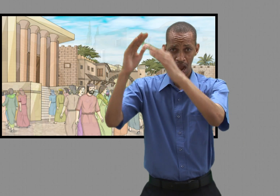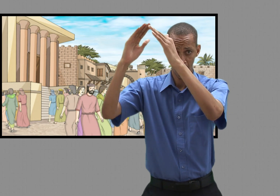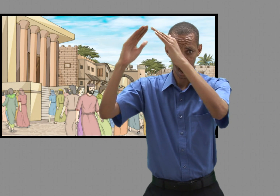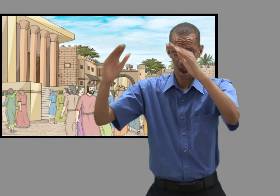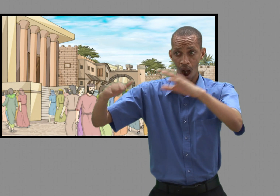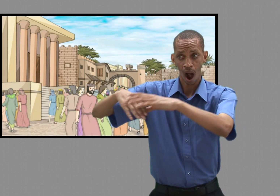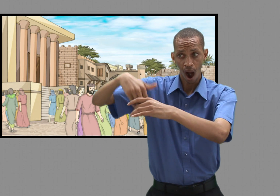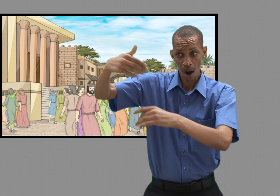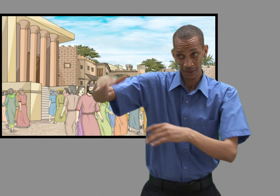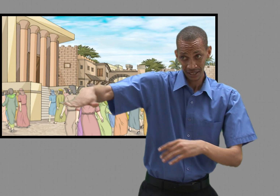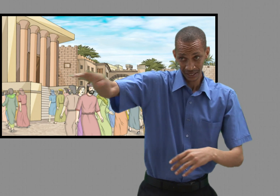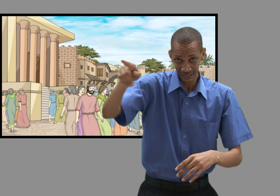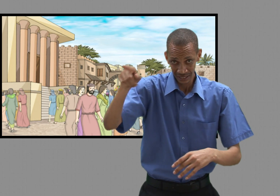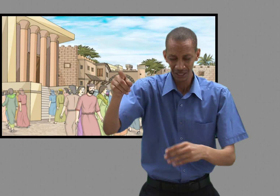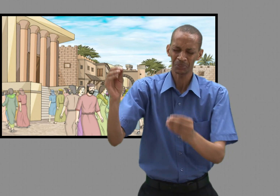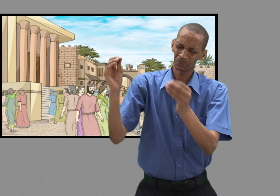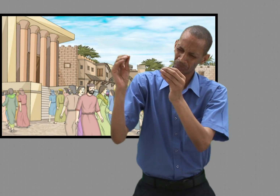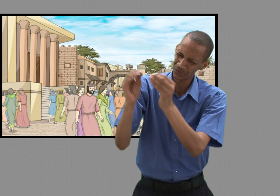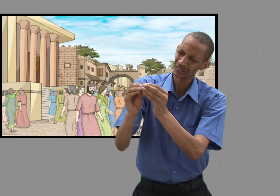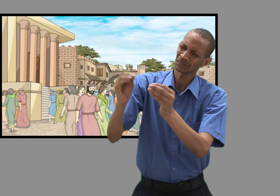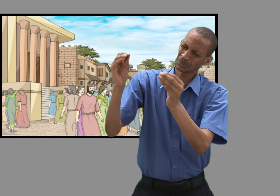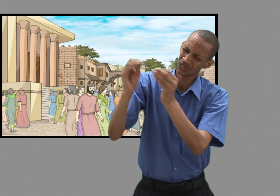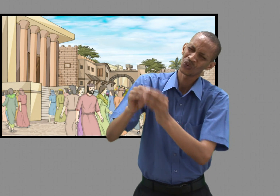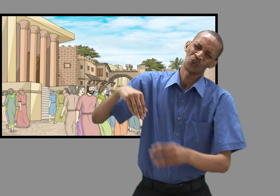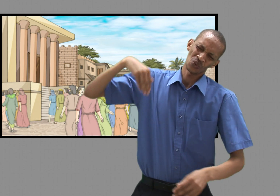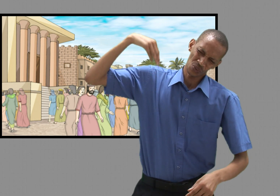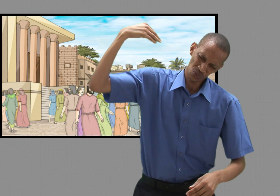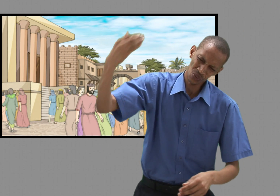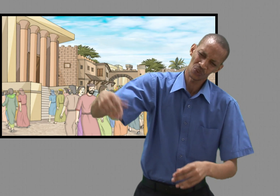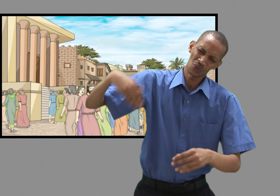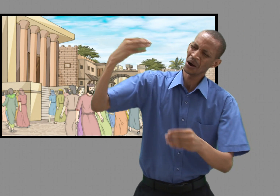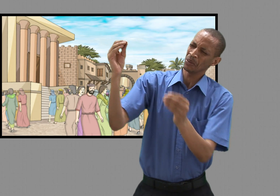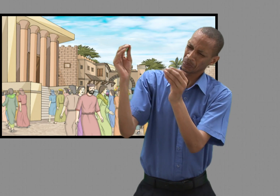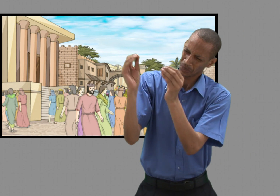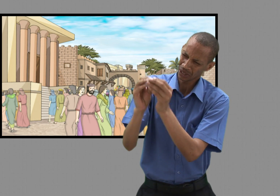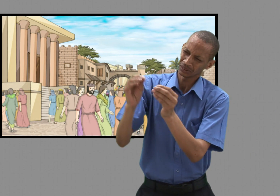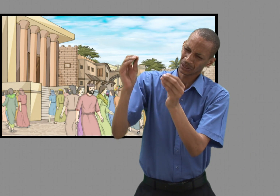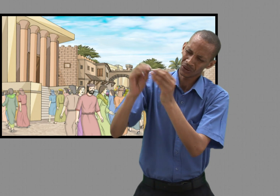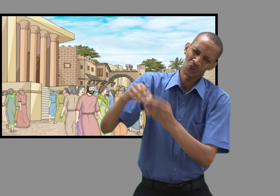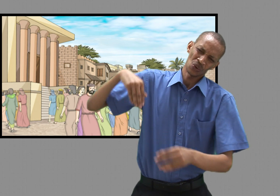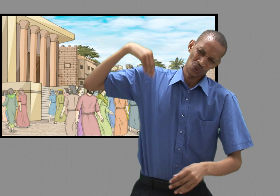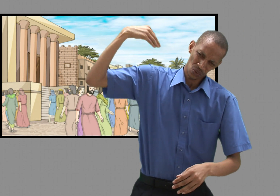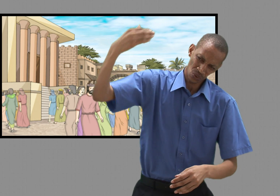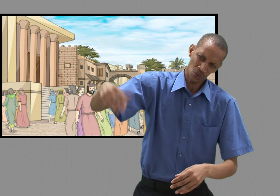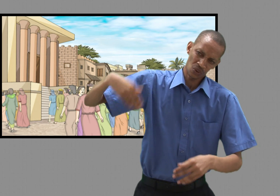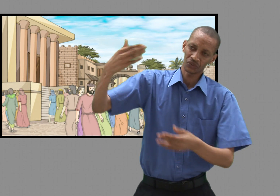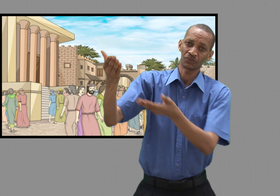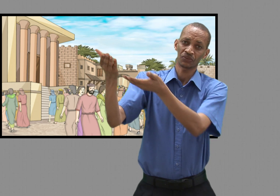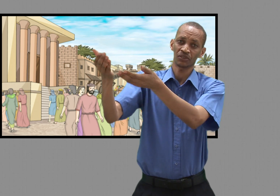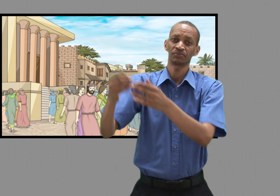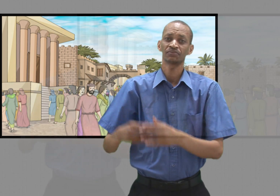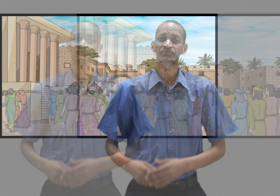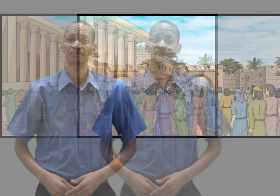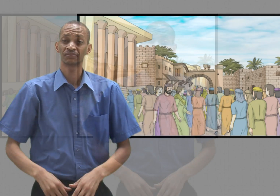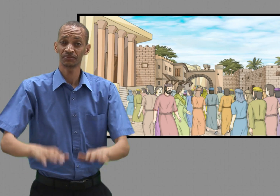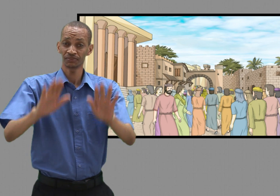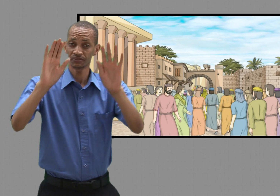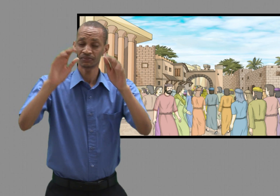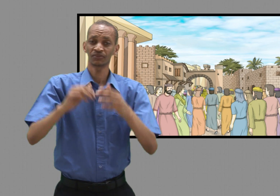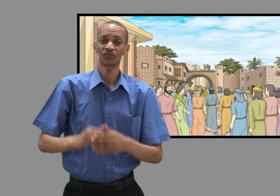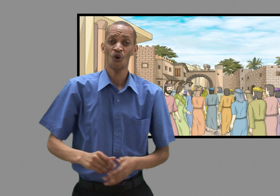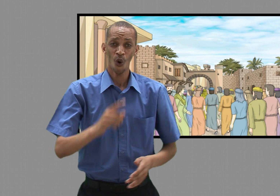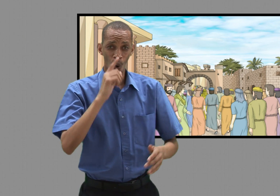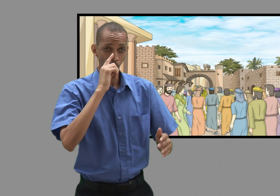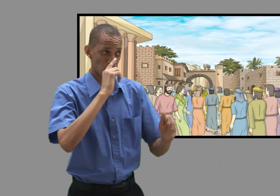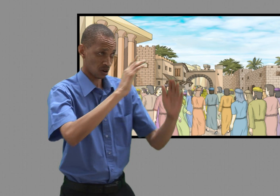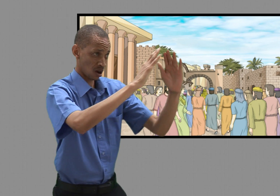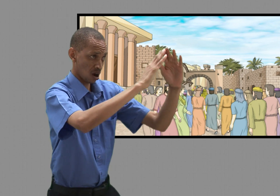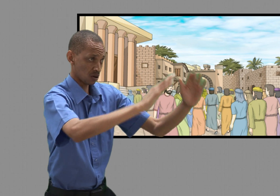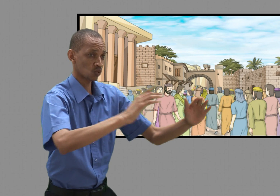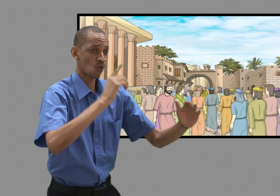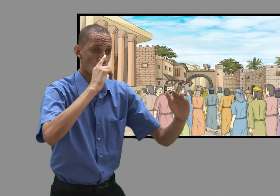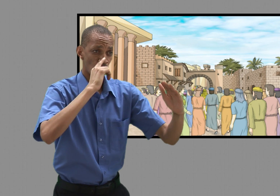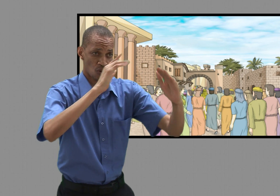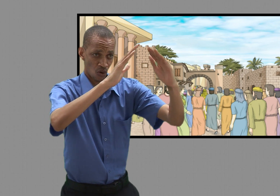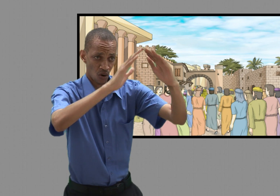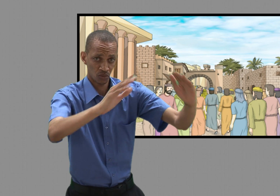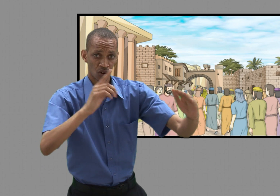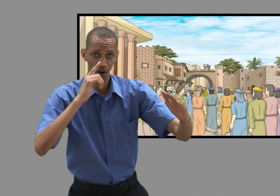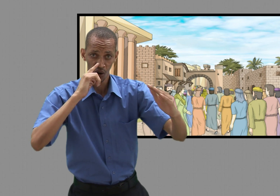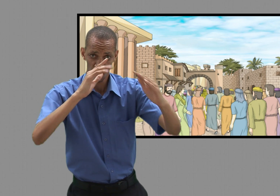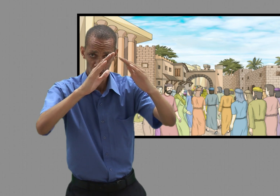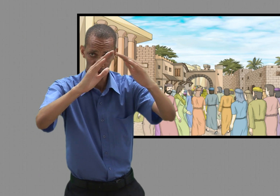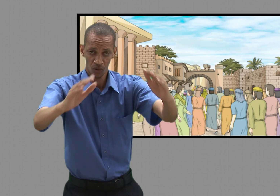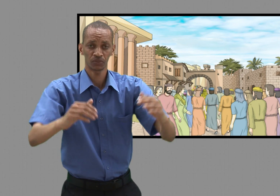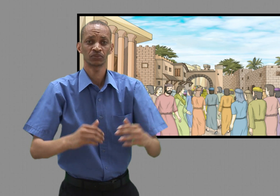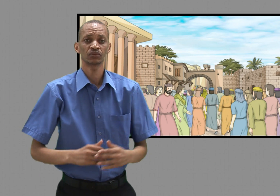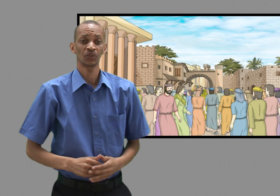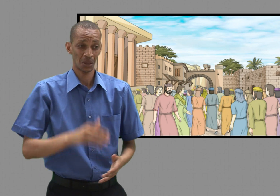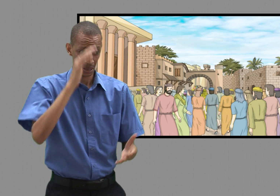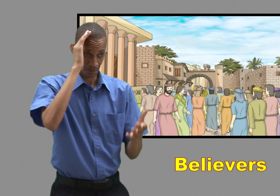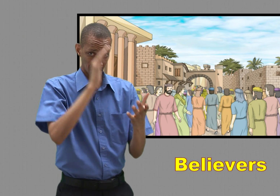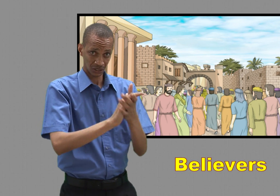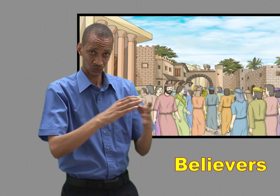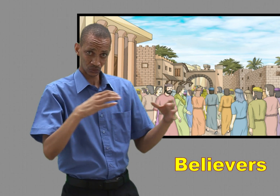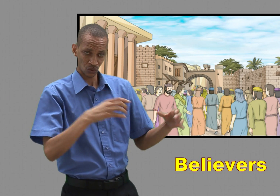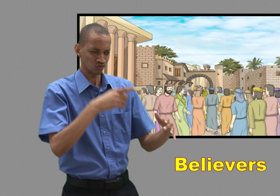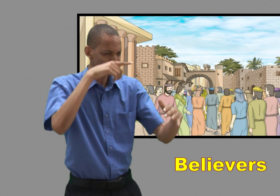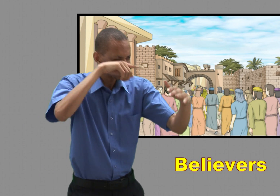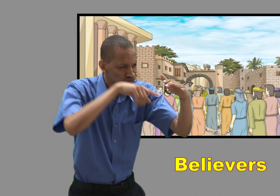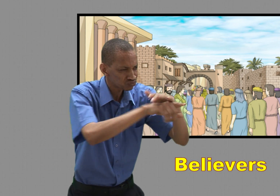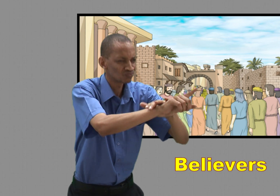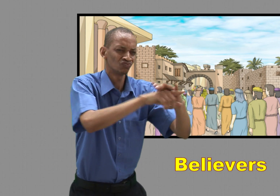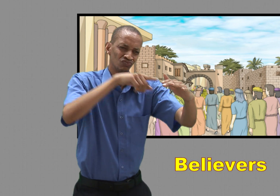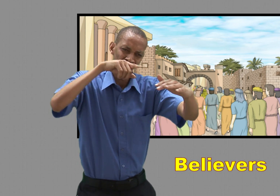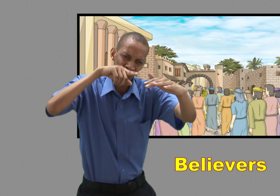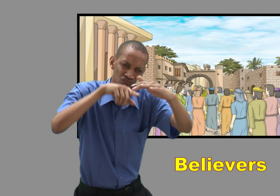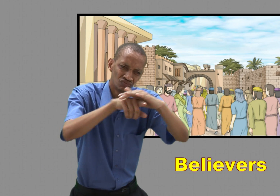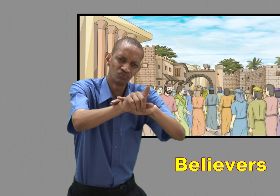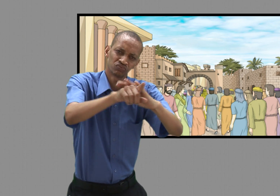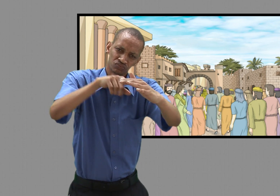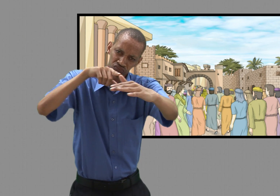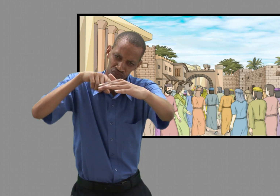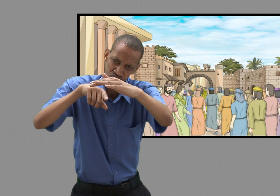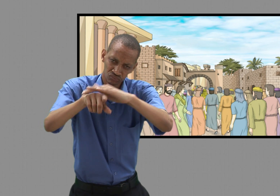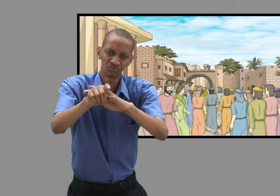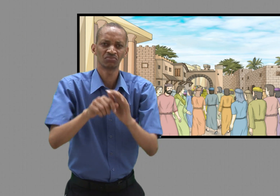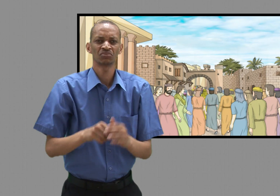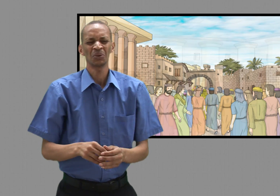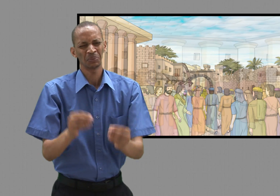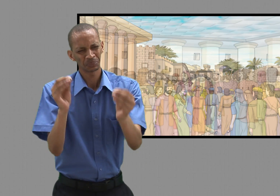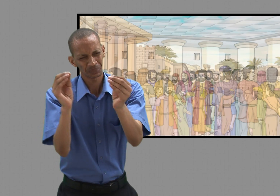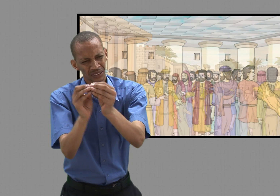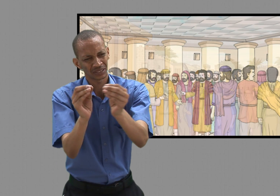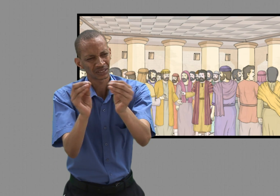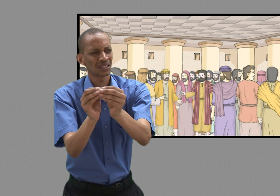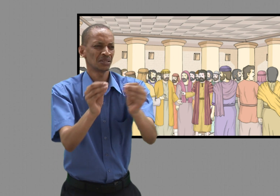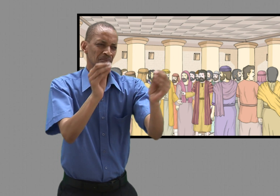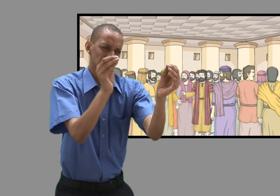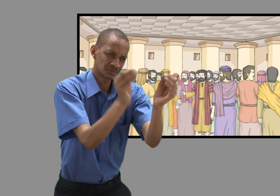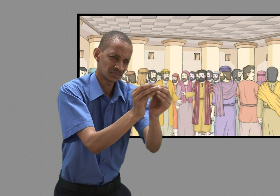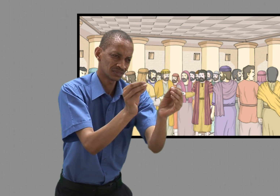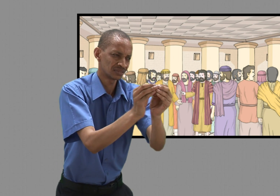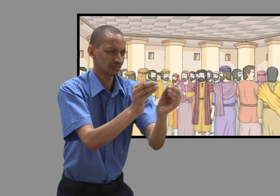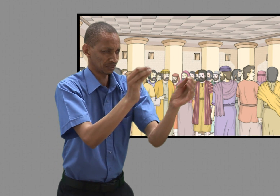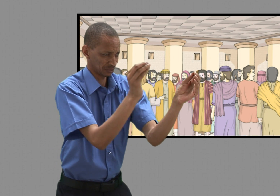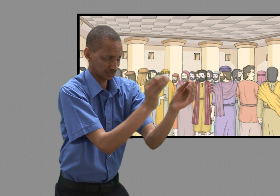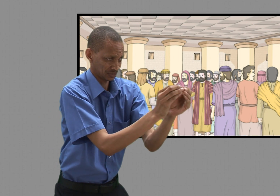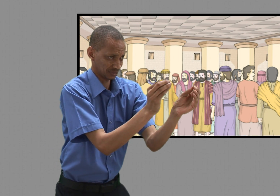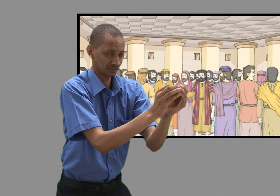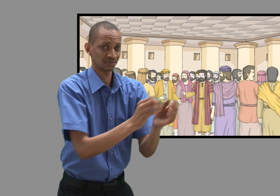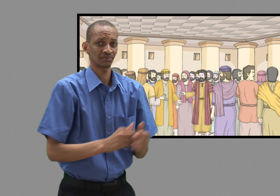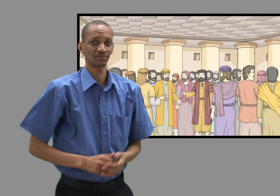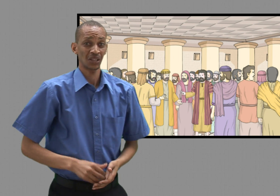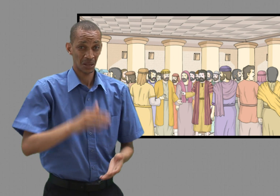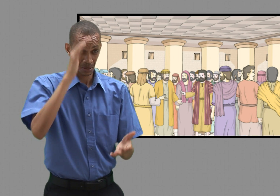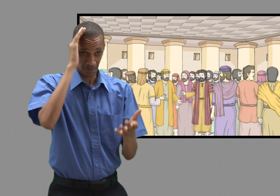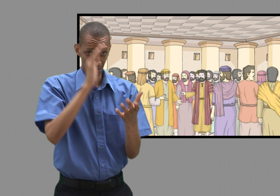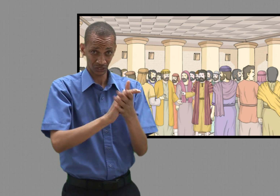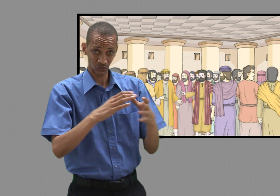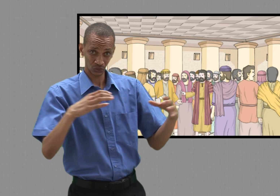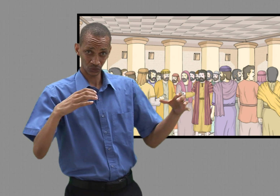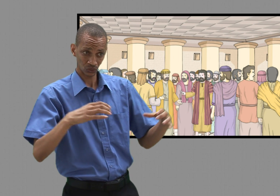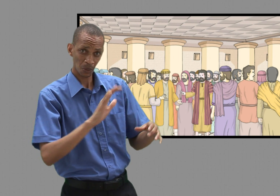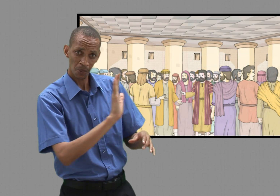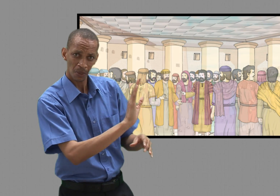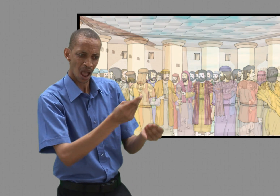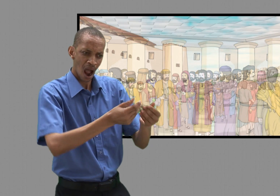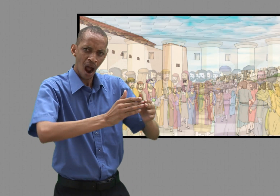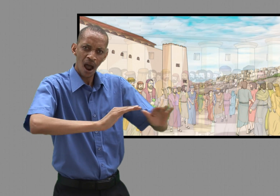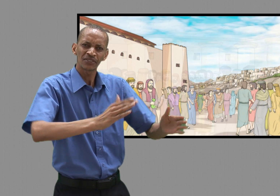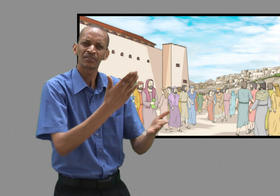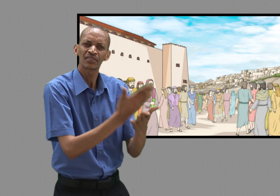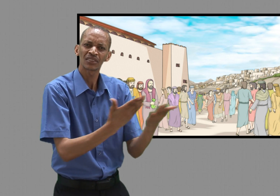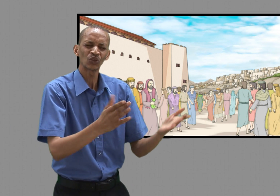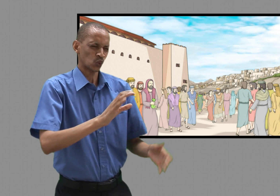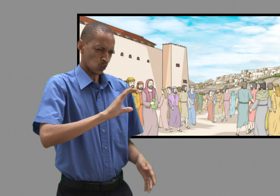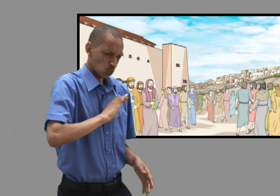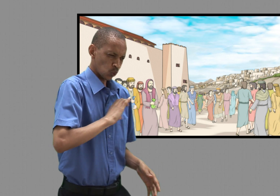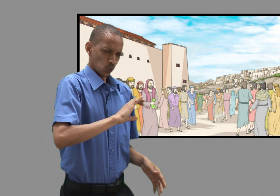All the believers were together and had everything in common.